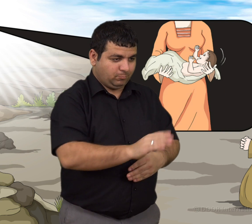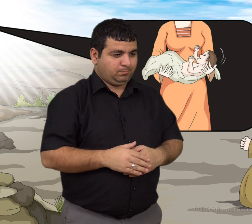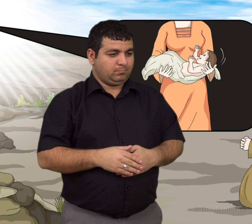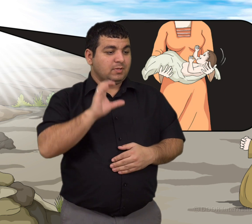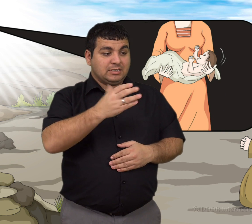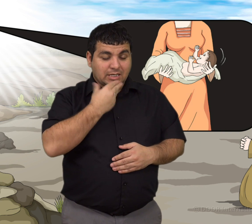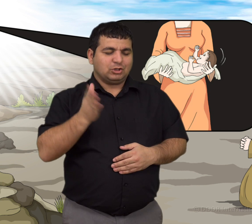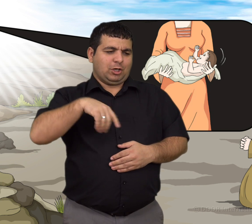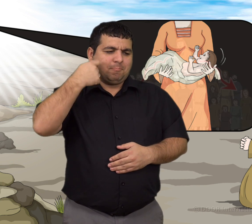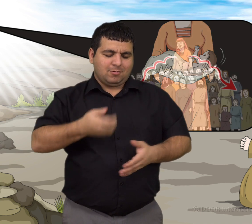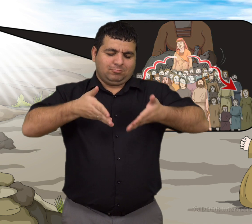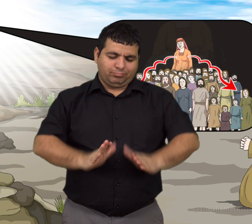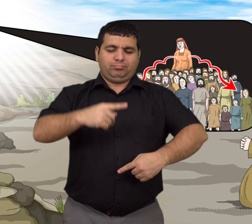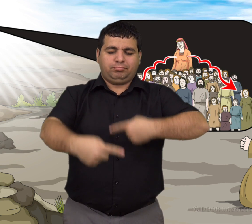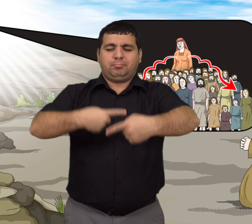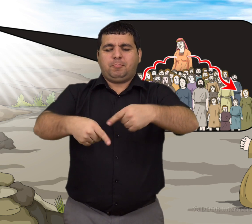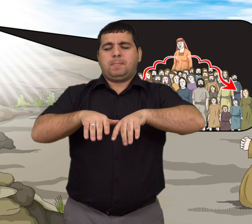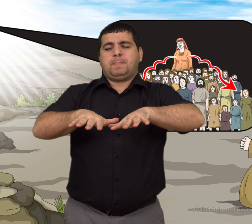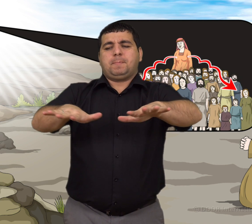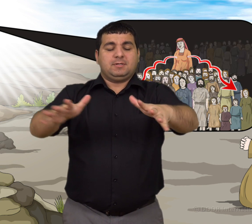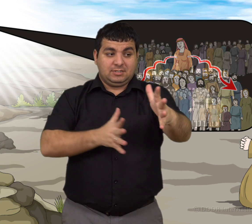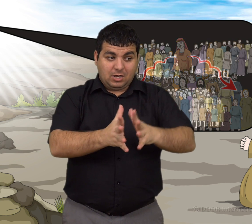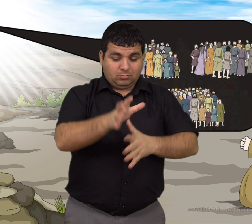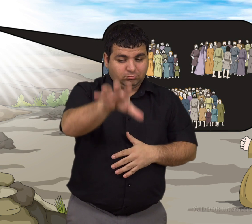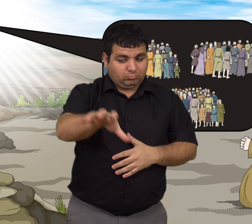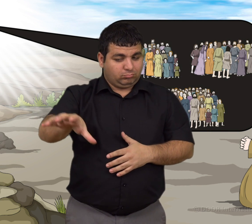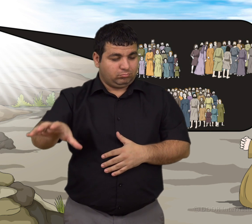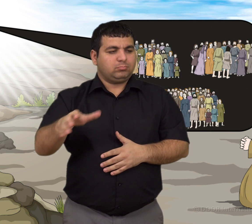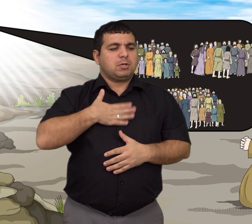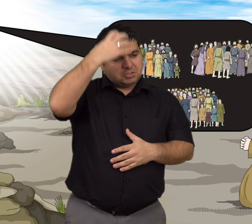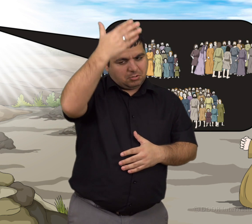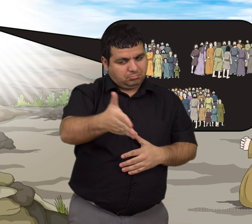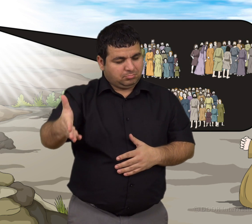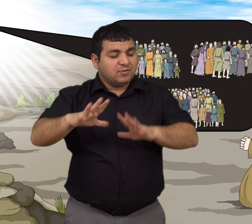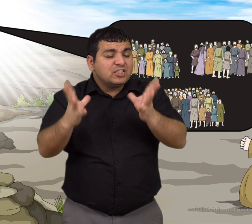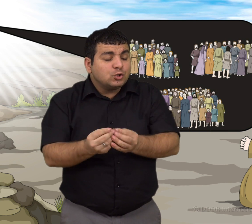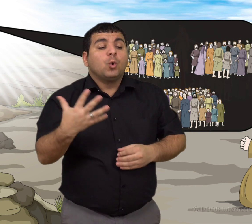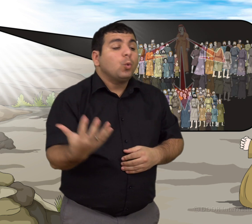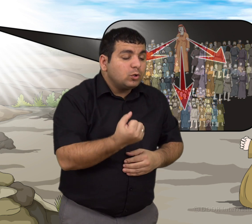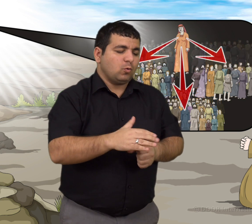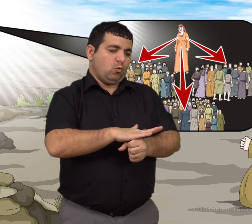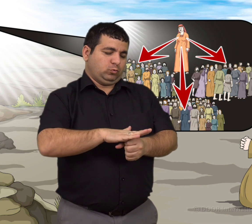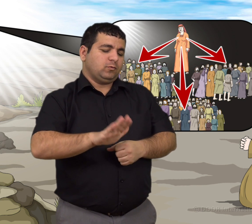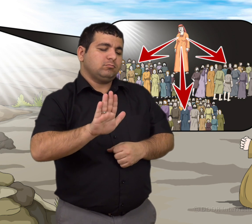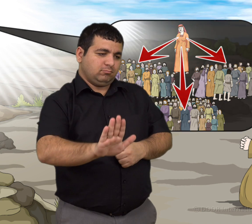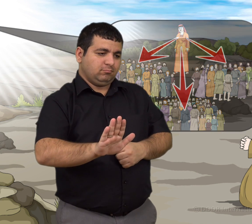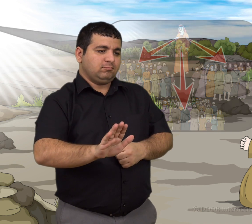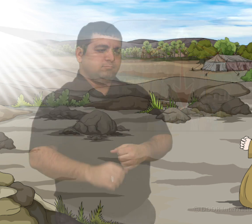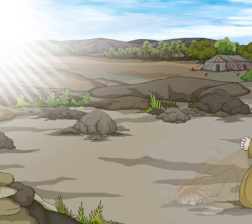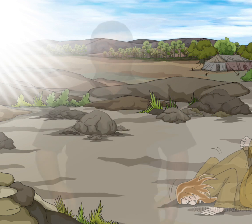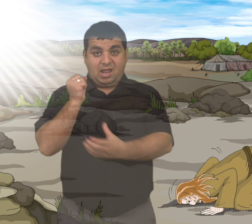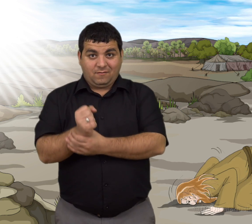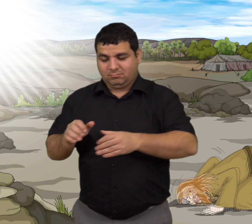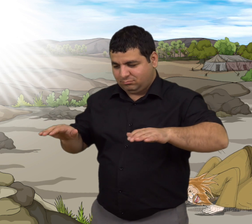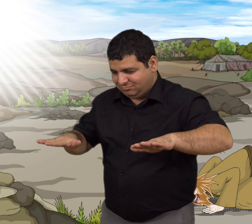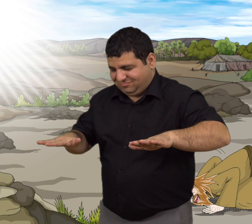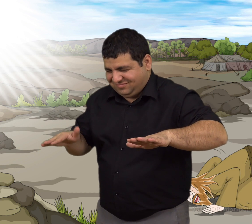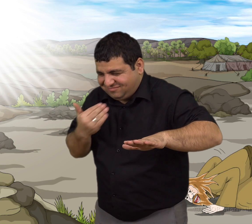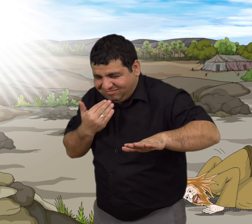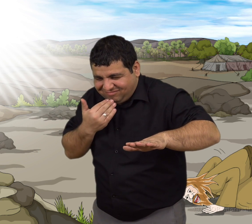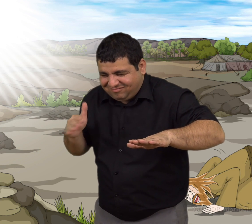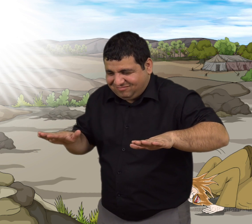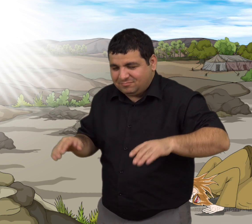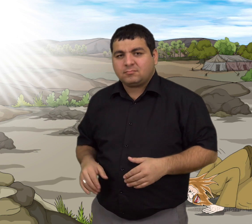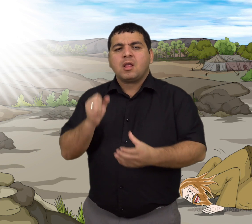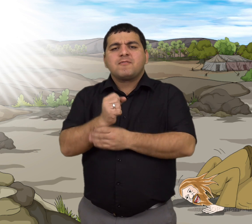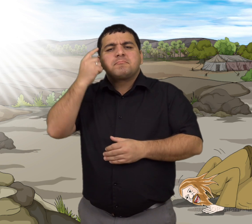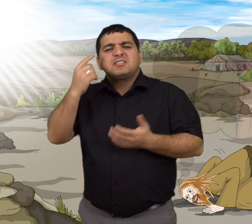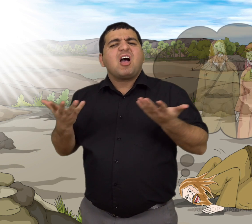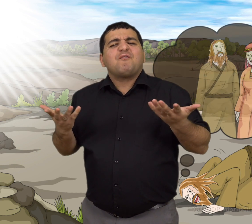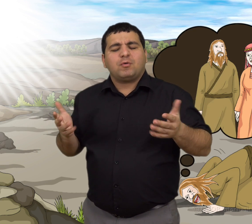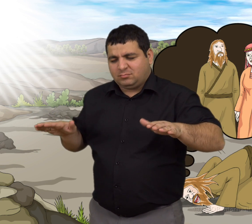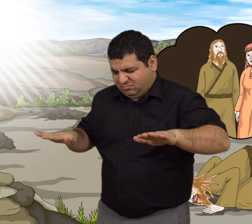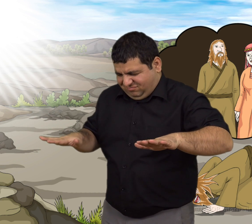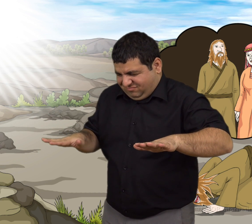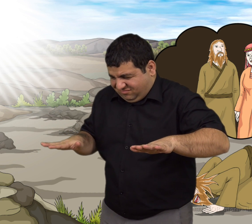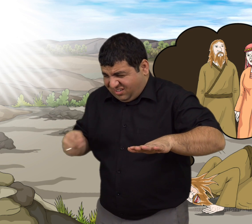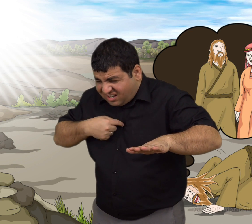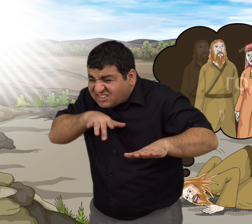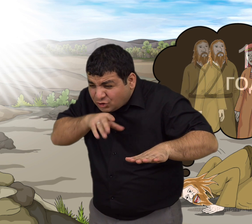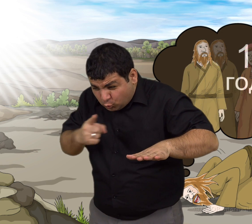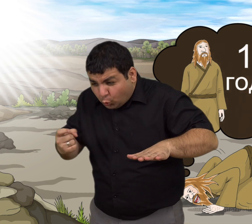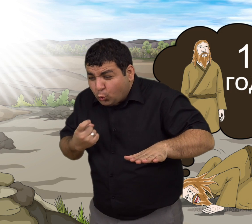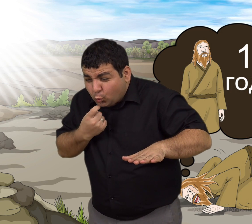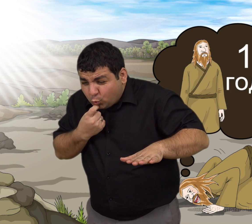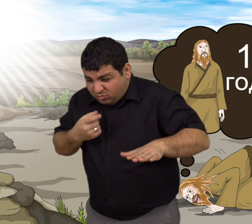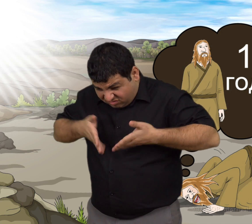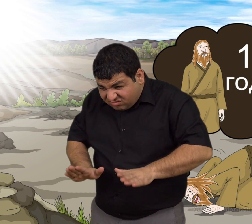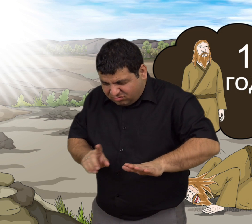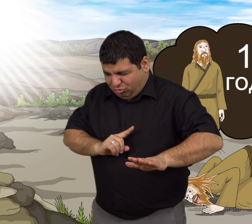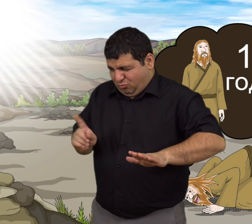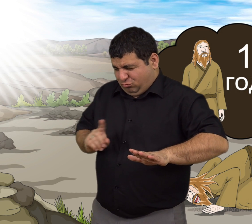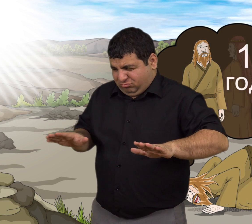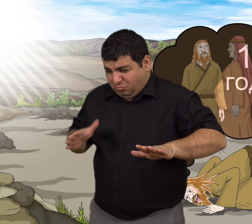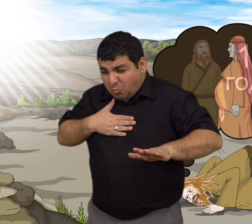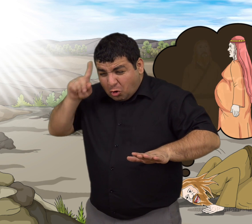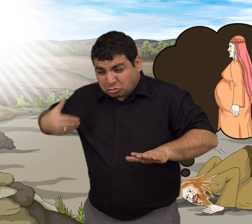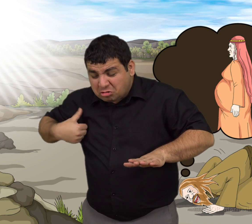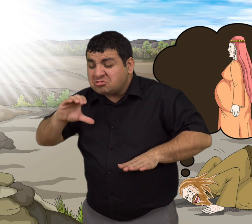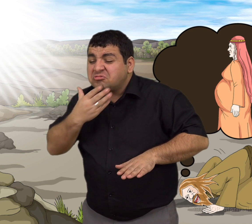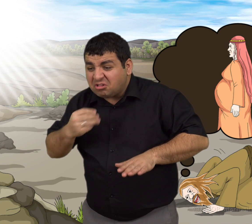I will bless her, and she will be the mother of nations; kings of peoples will descend from her.” Abraham fell facedown. Then he laughed and said to himself, “Can a child be born to a man who is a hundred years old?